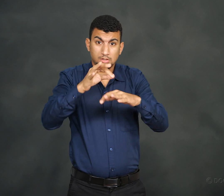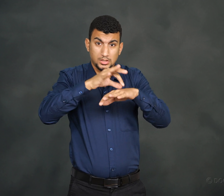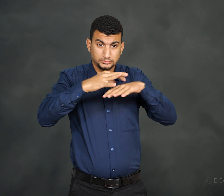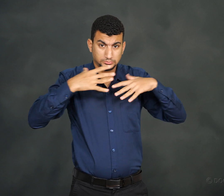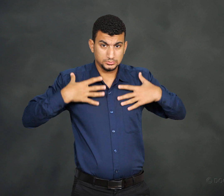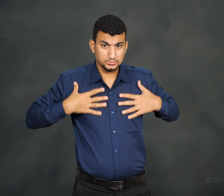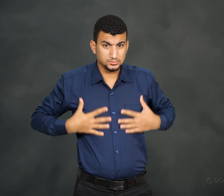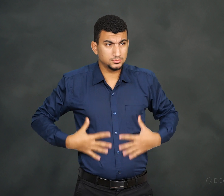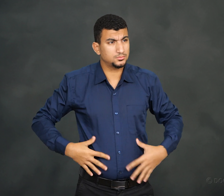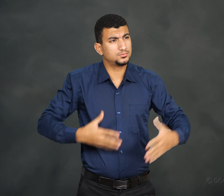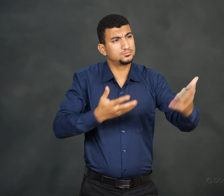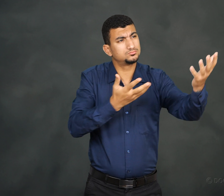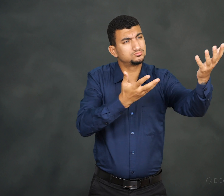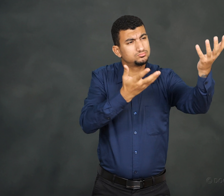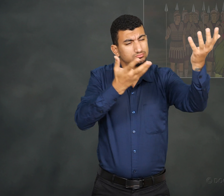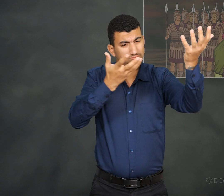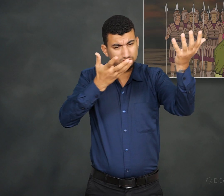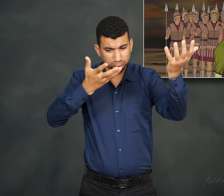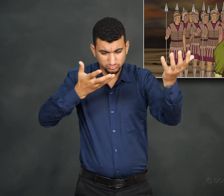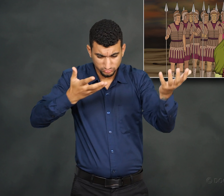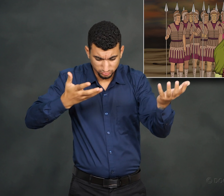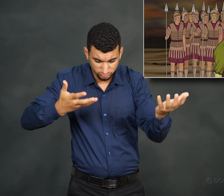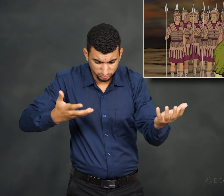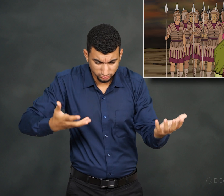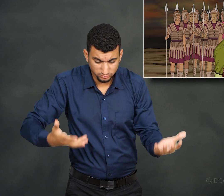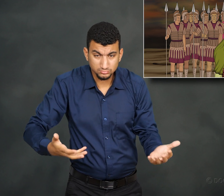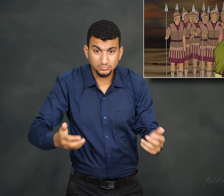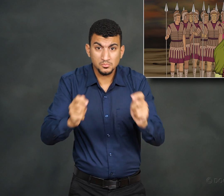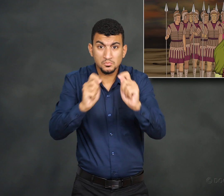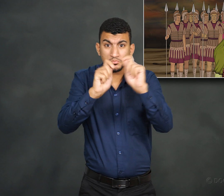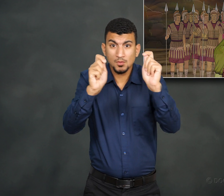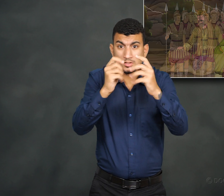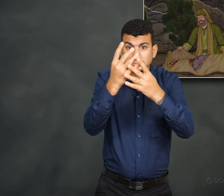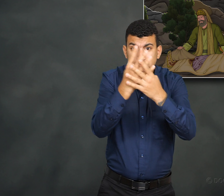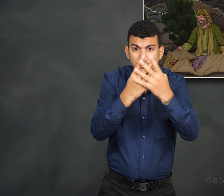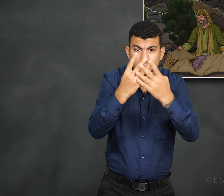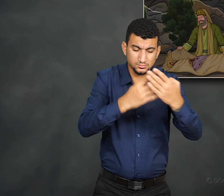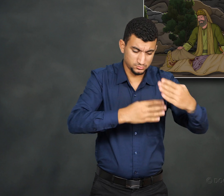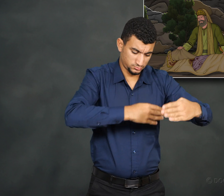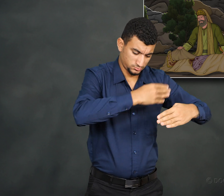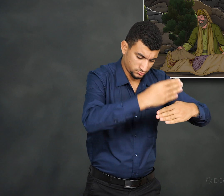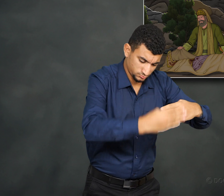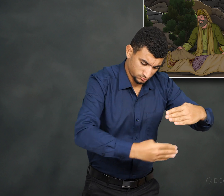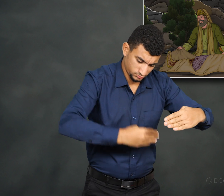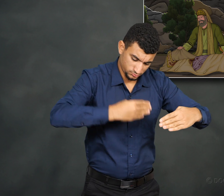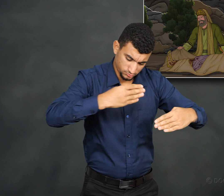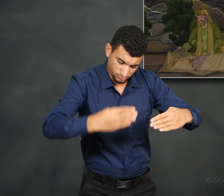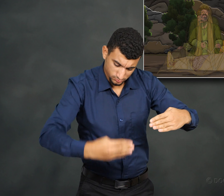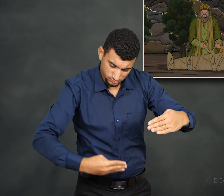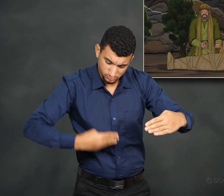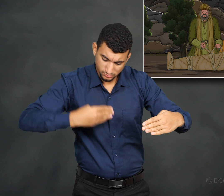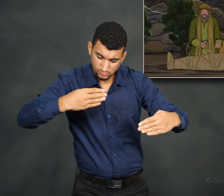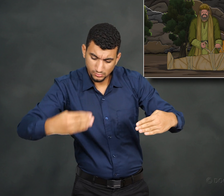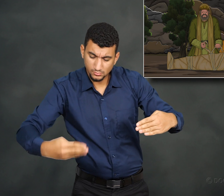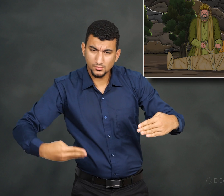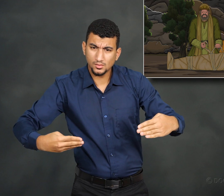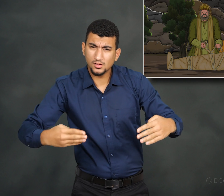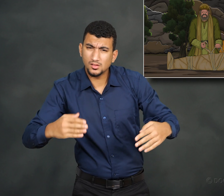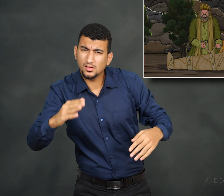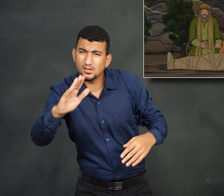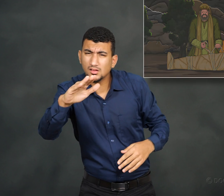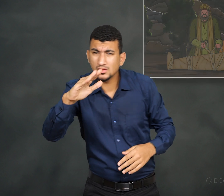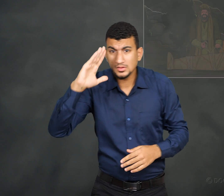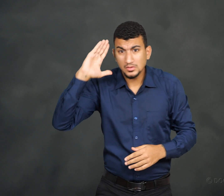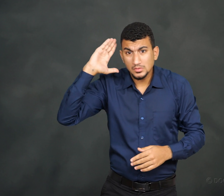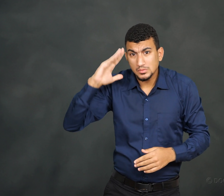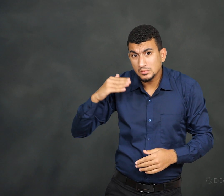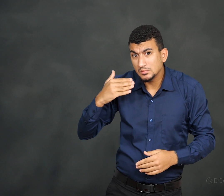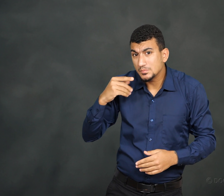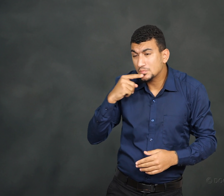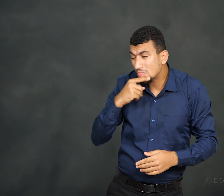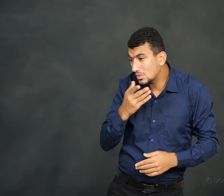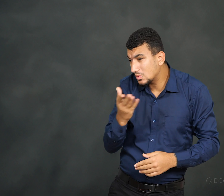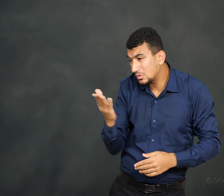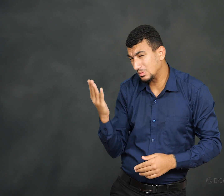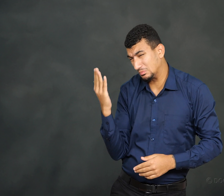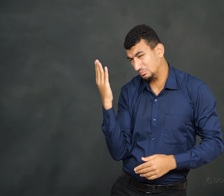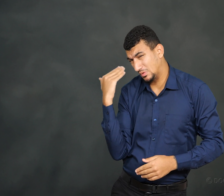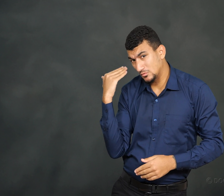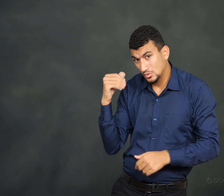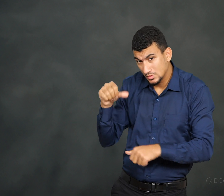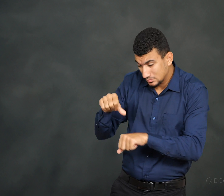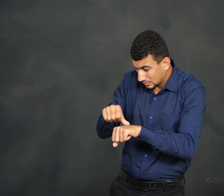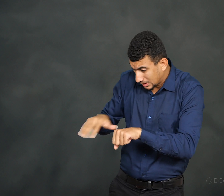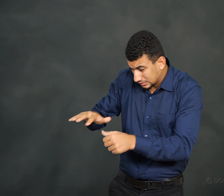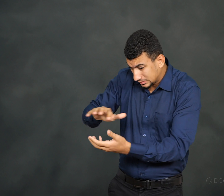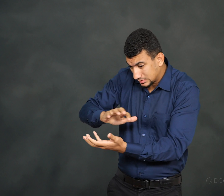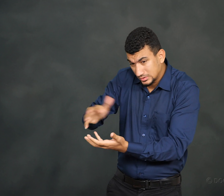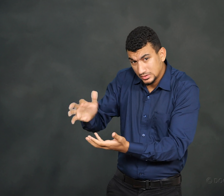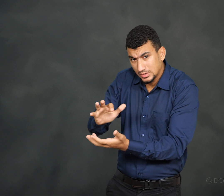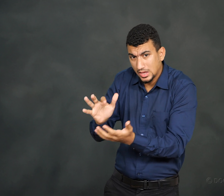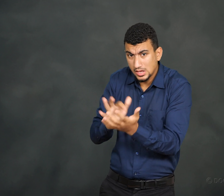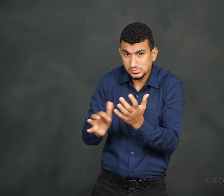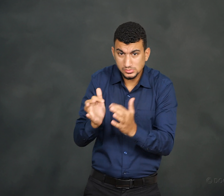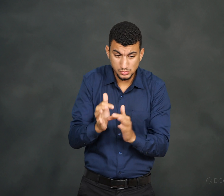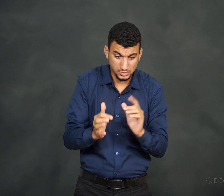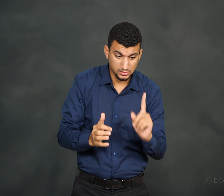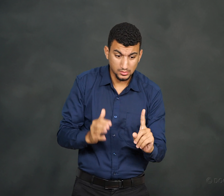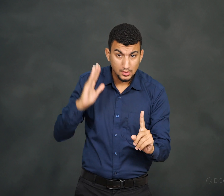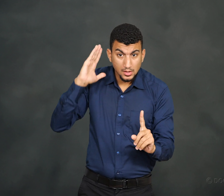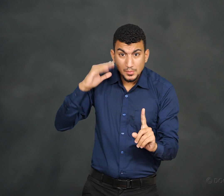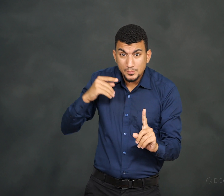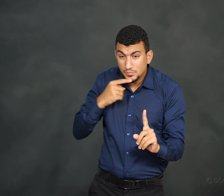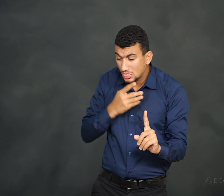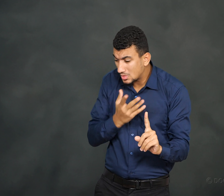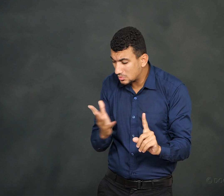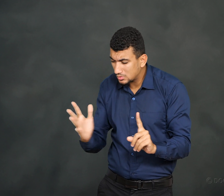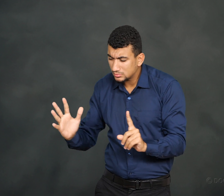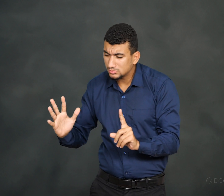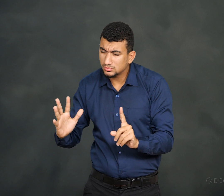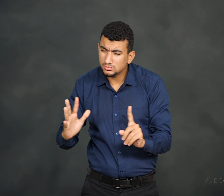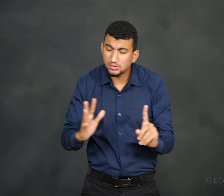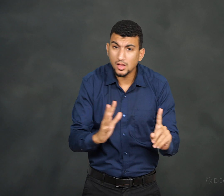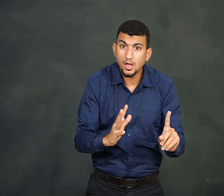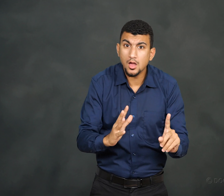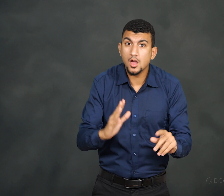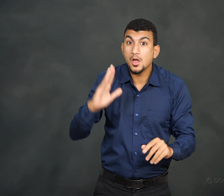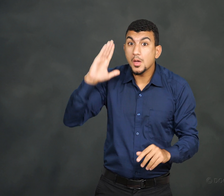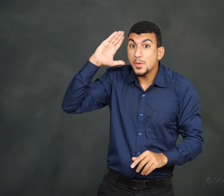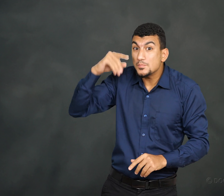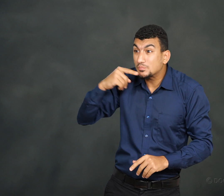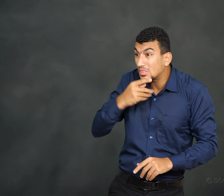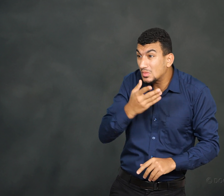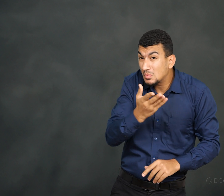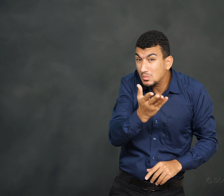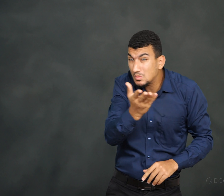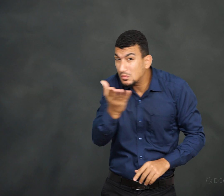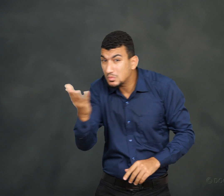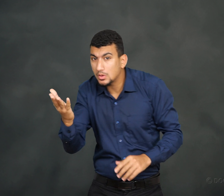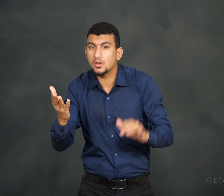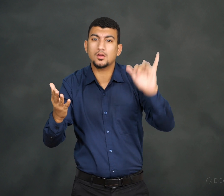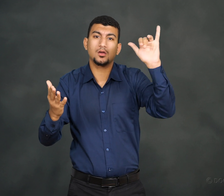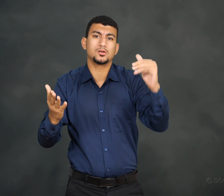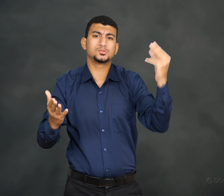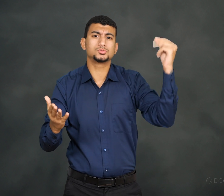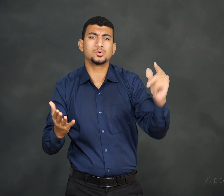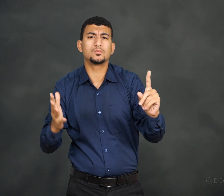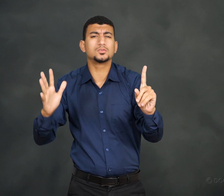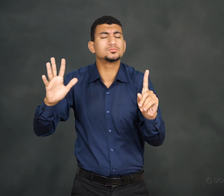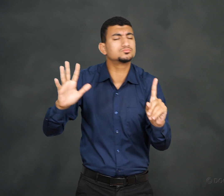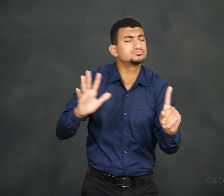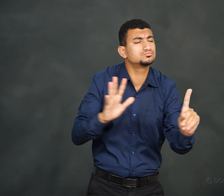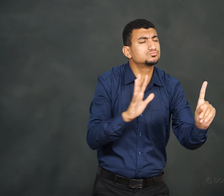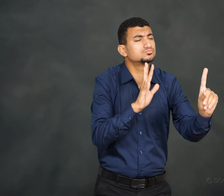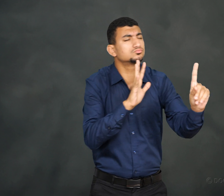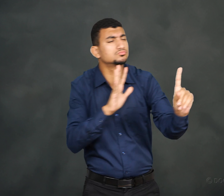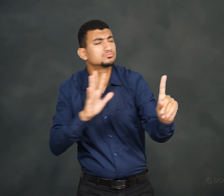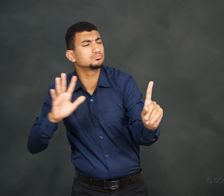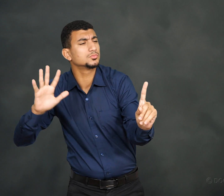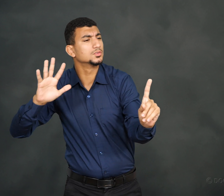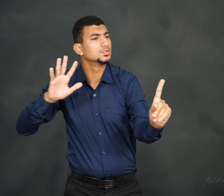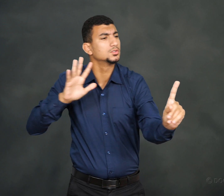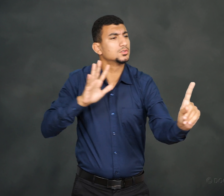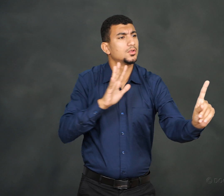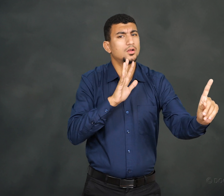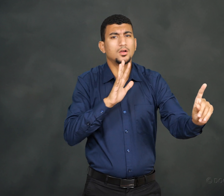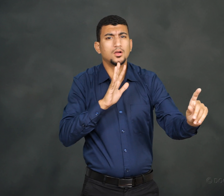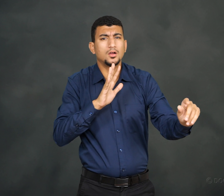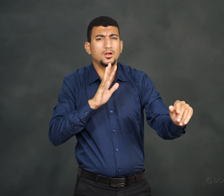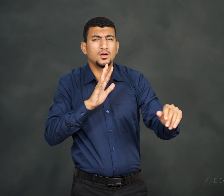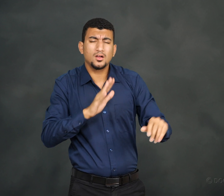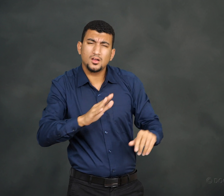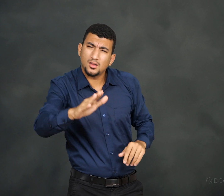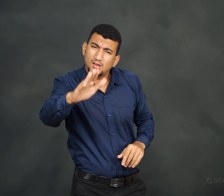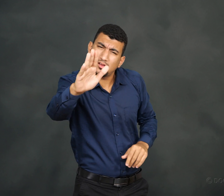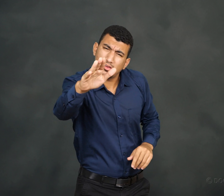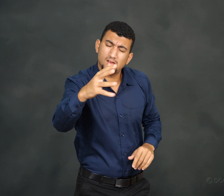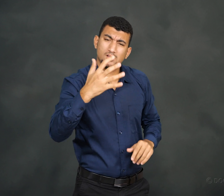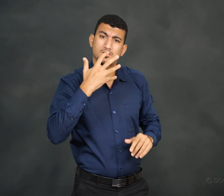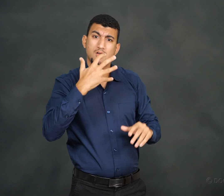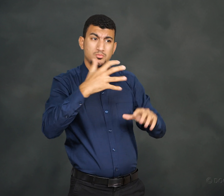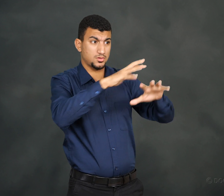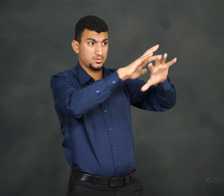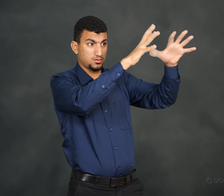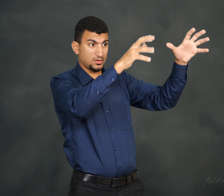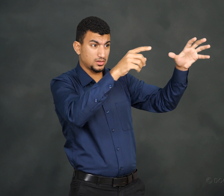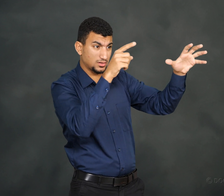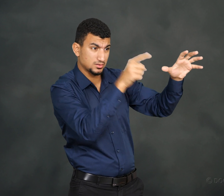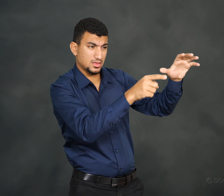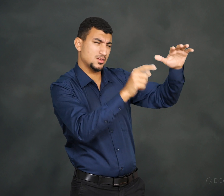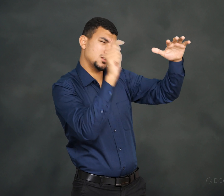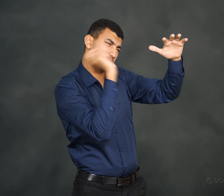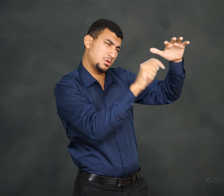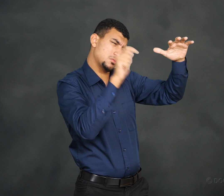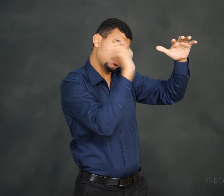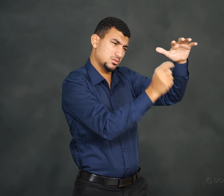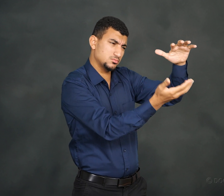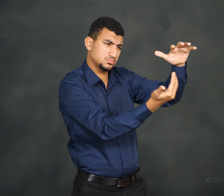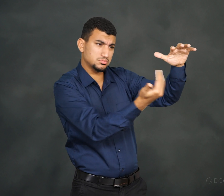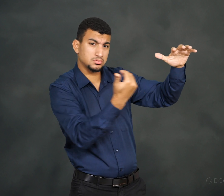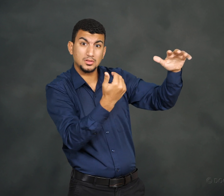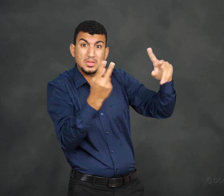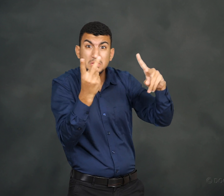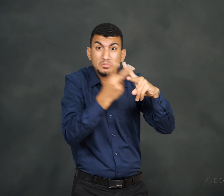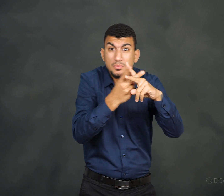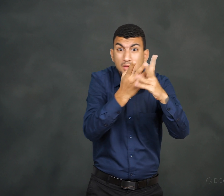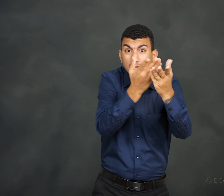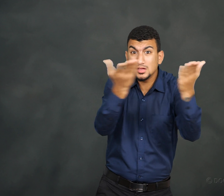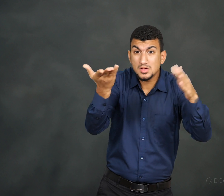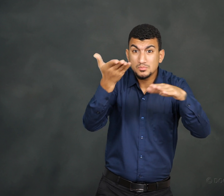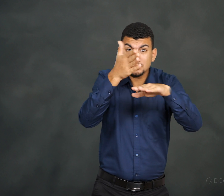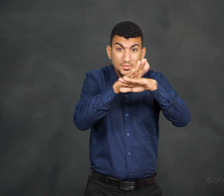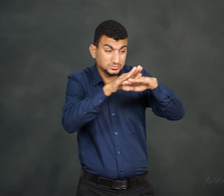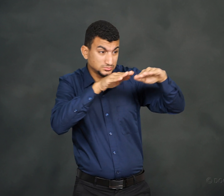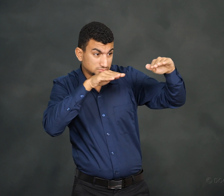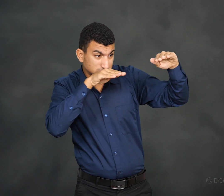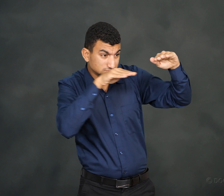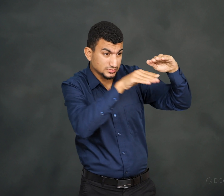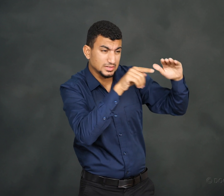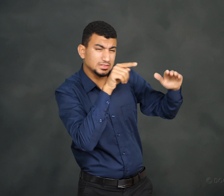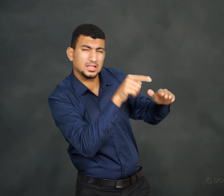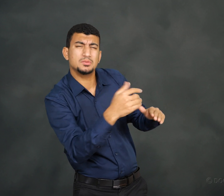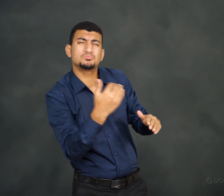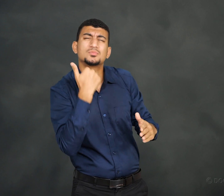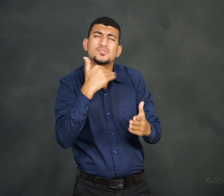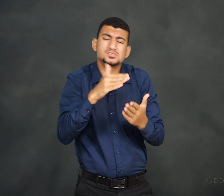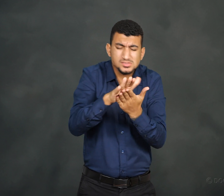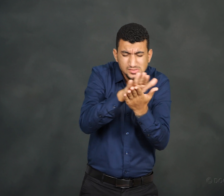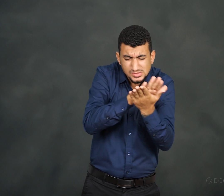Then he took it down, wrapped it in a linen cloth, and placed it in a tomb cut into the rock, where no one had yet been laid.